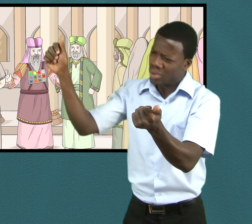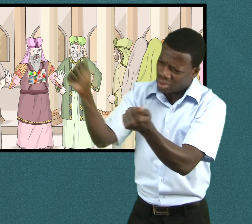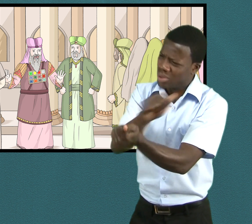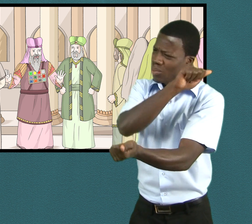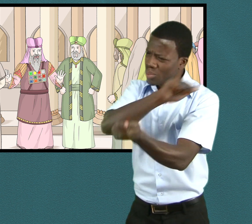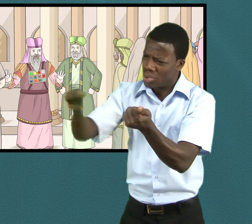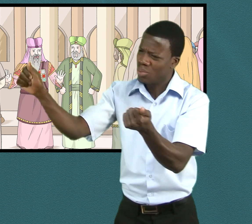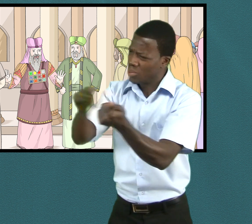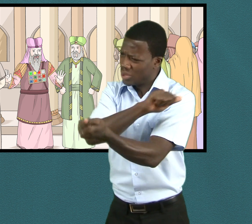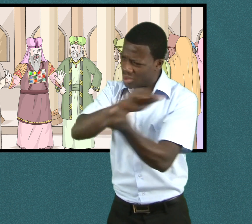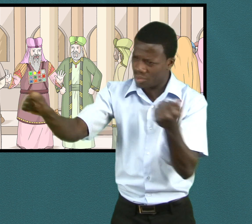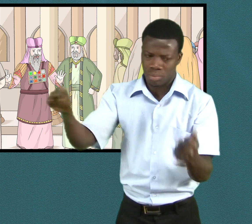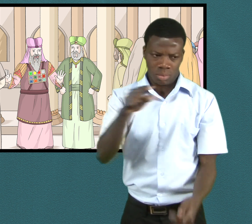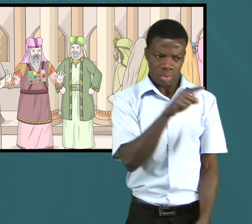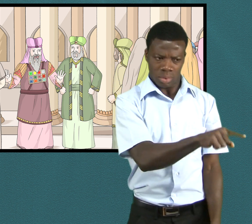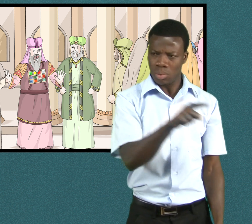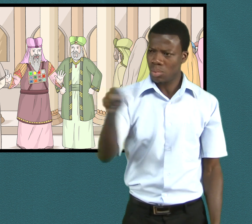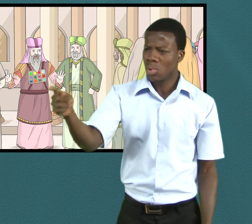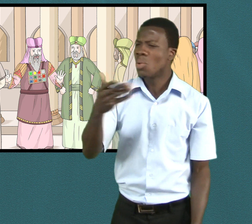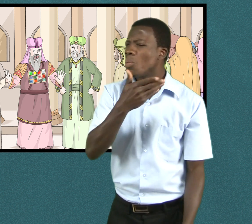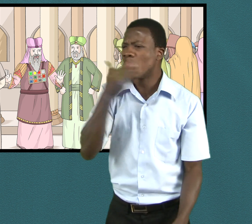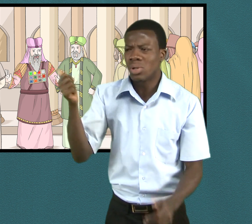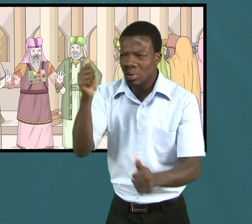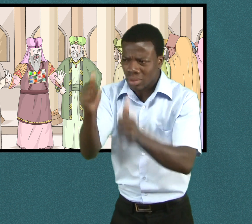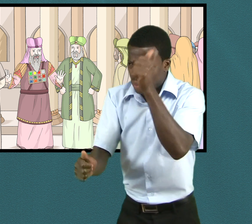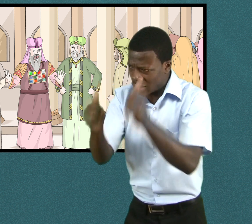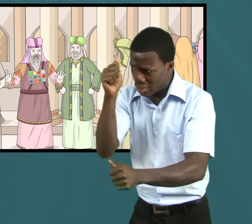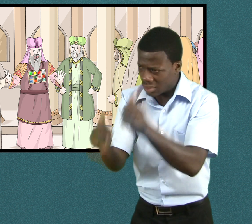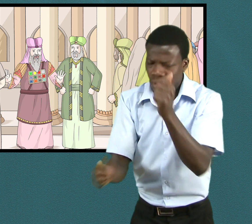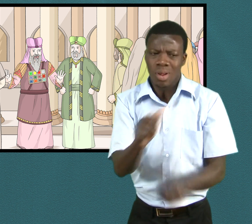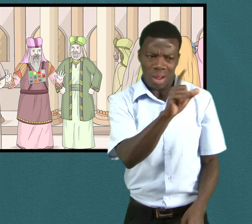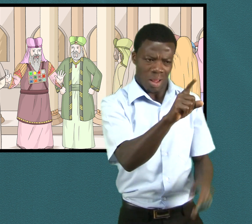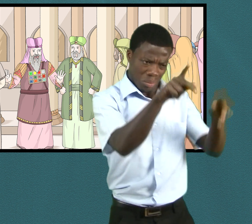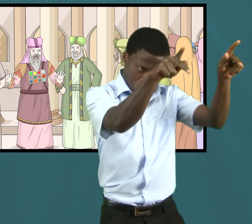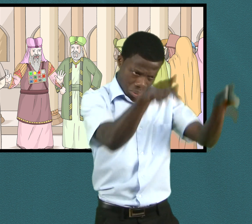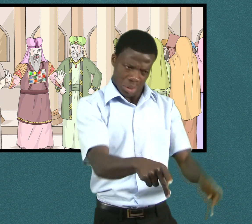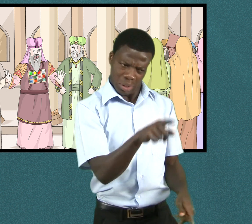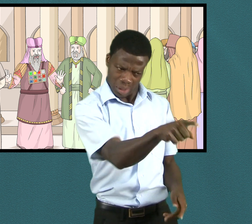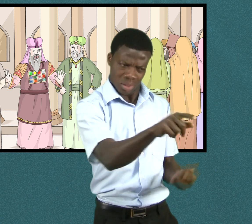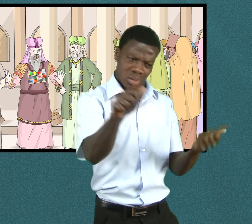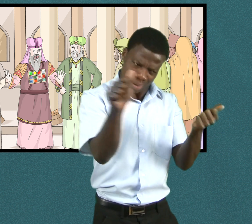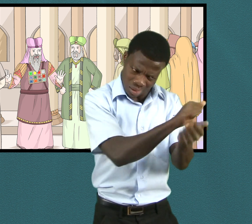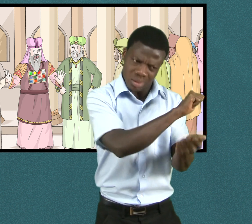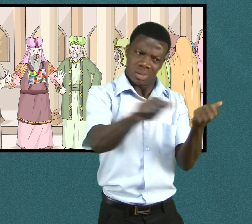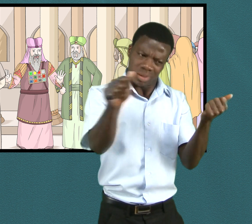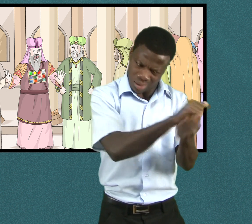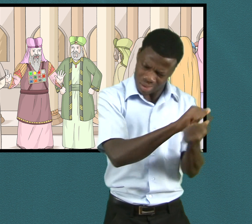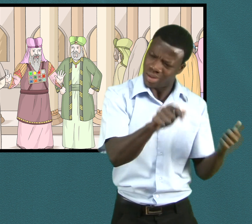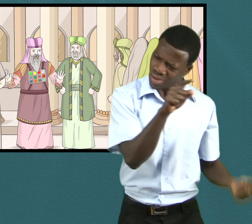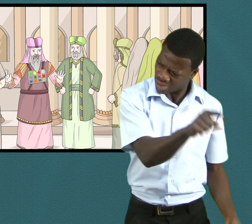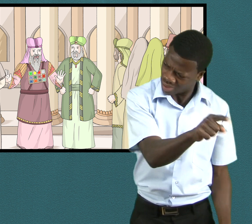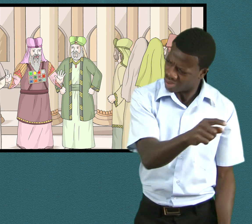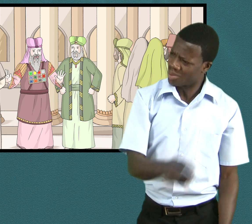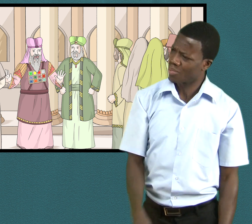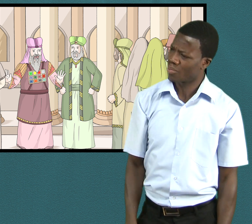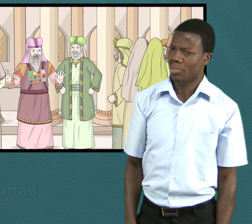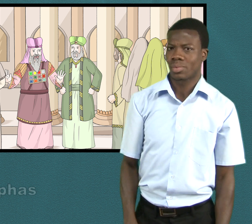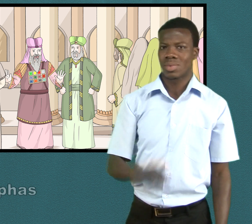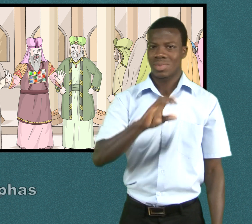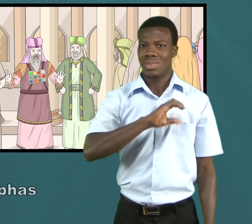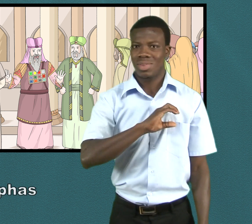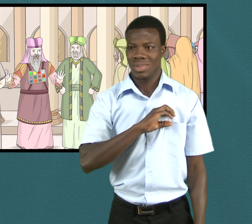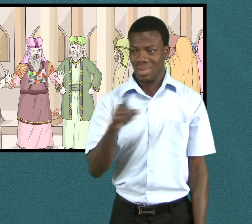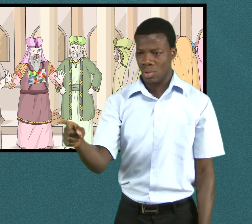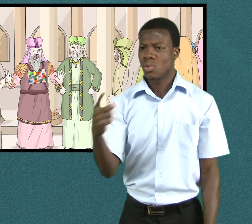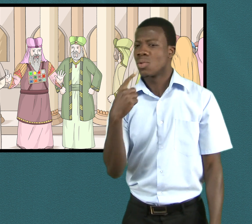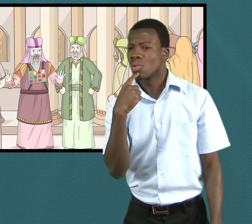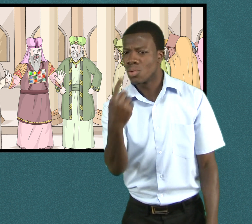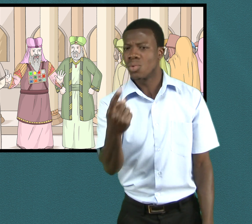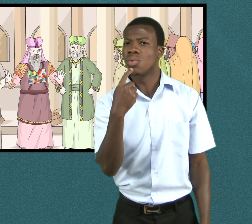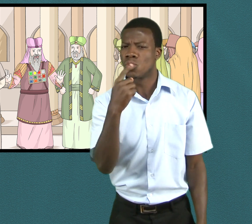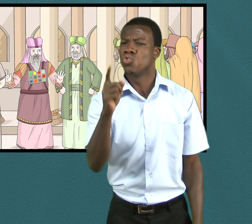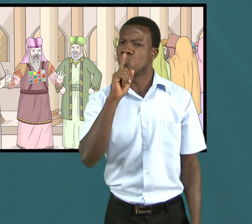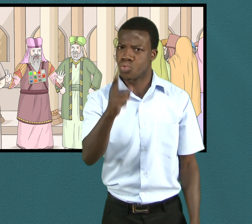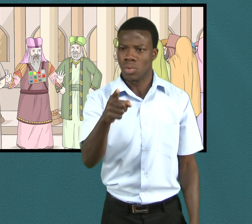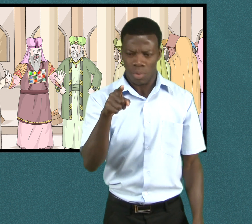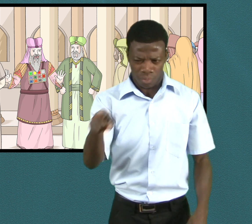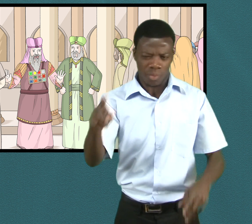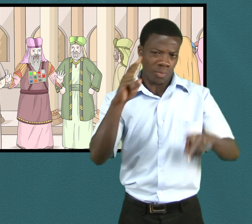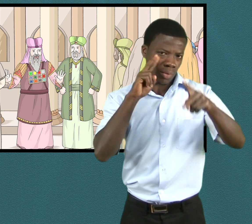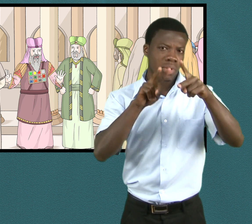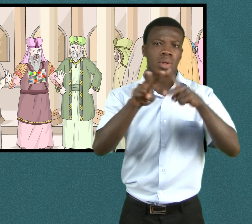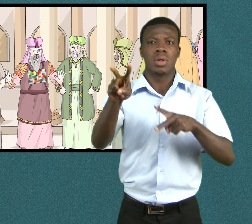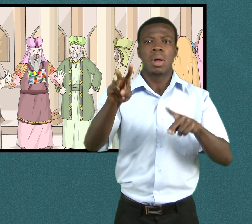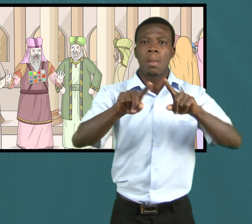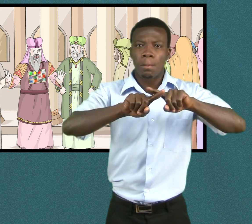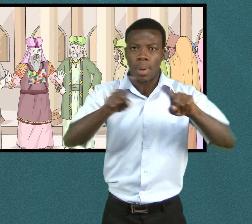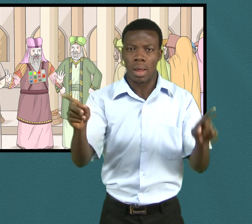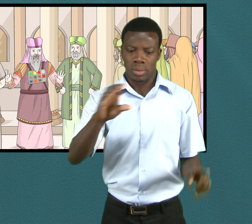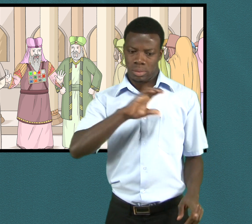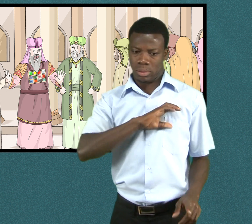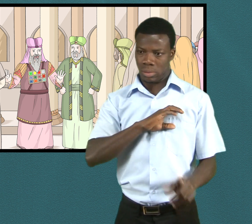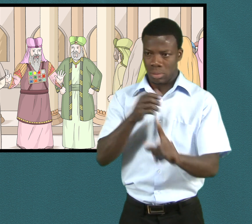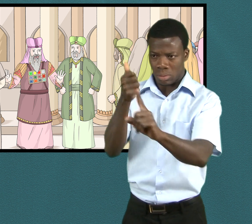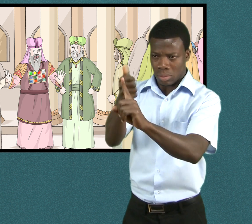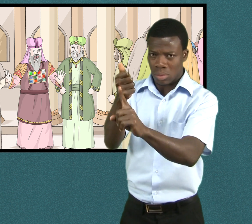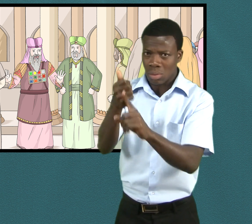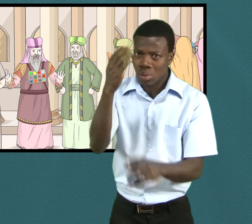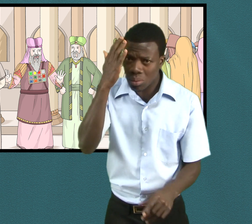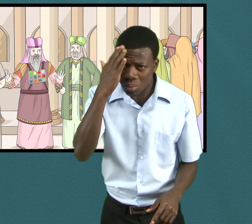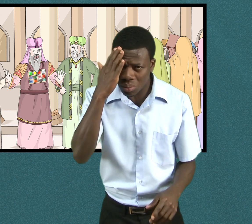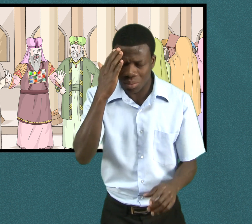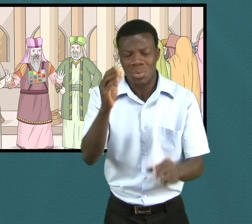Caiaphas did not say this on his own.